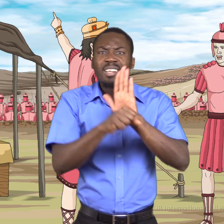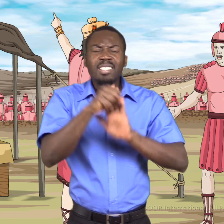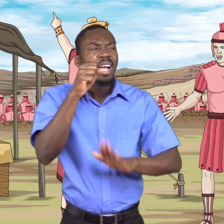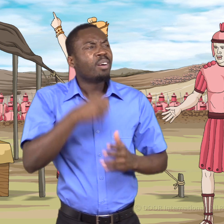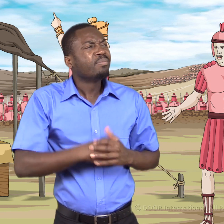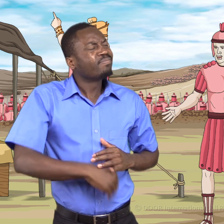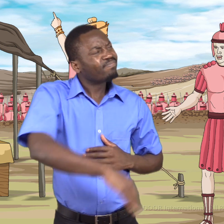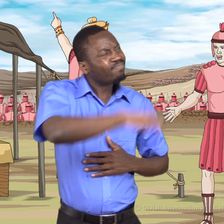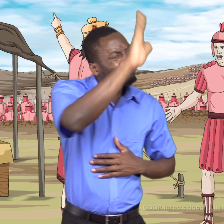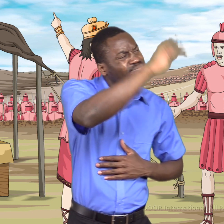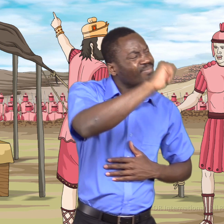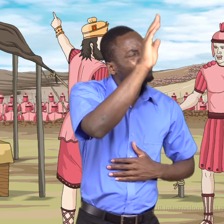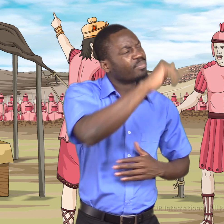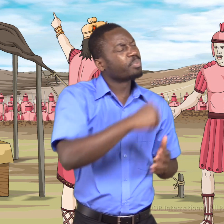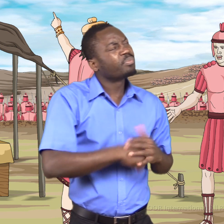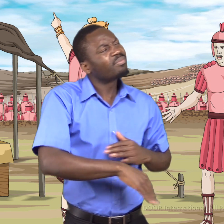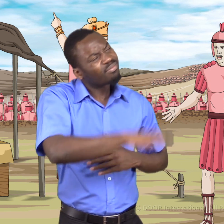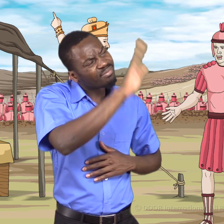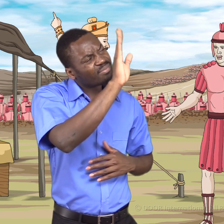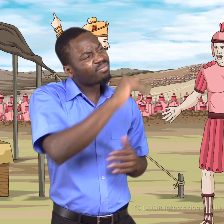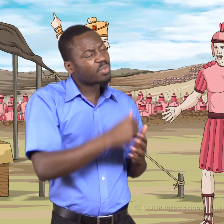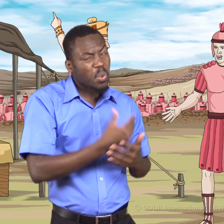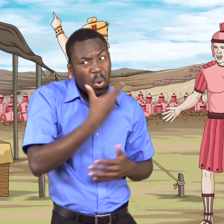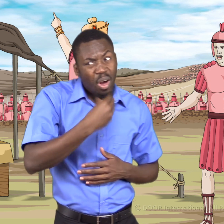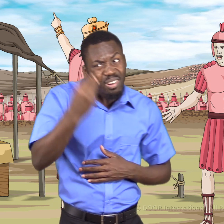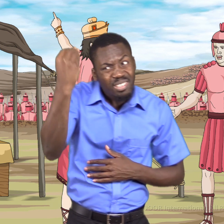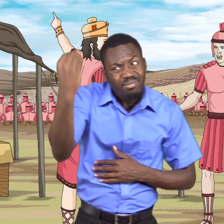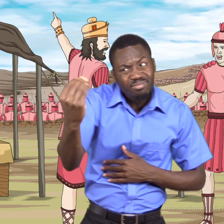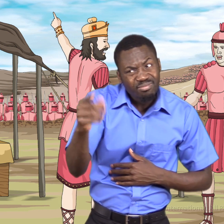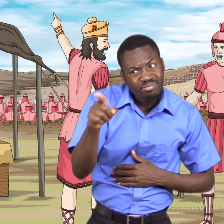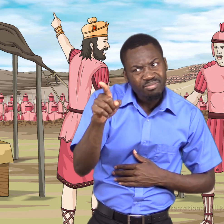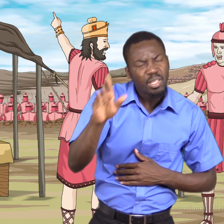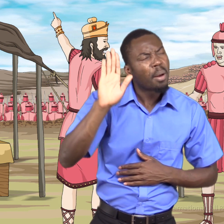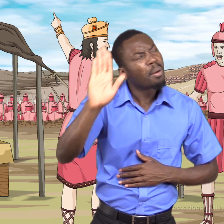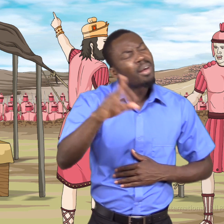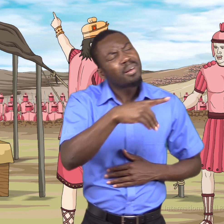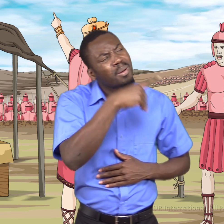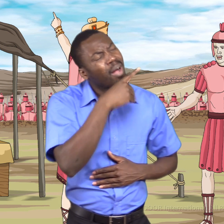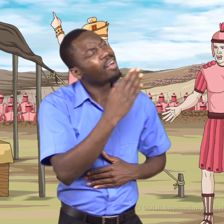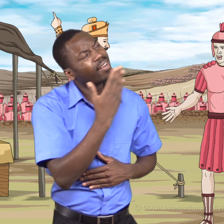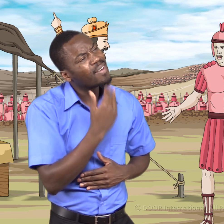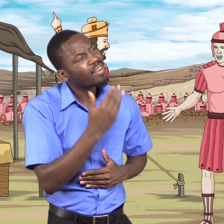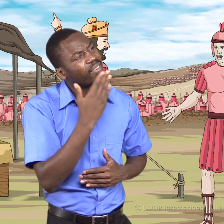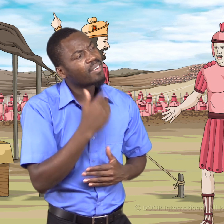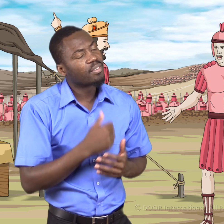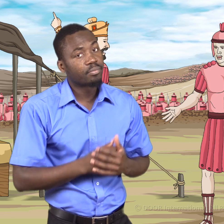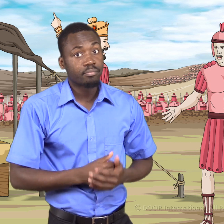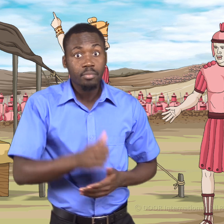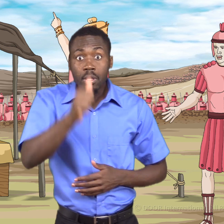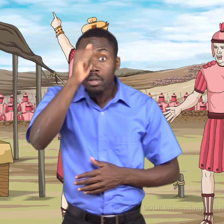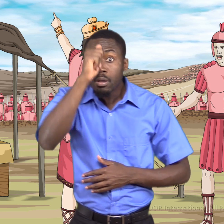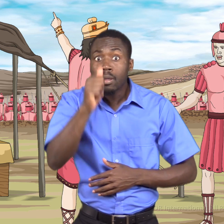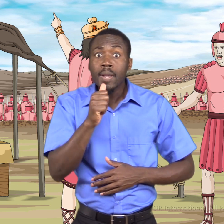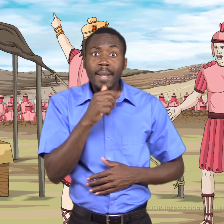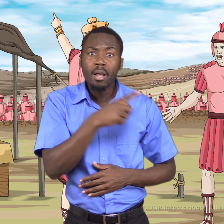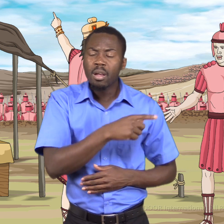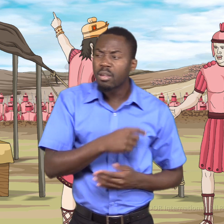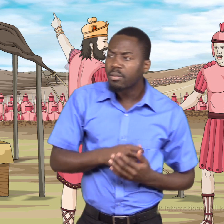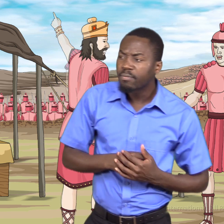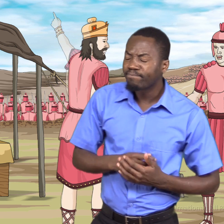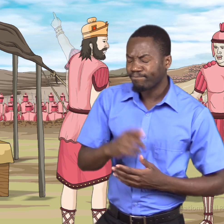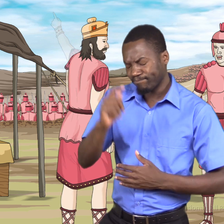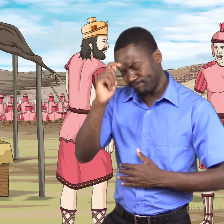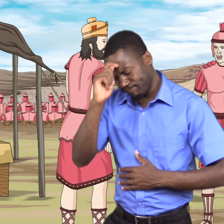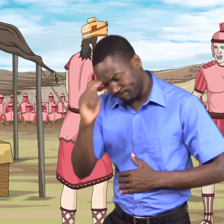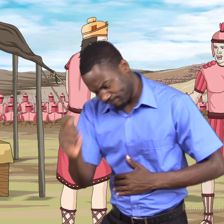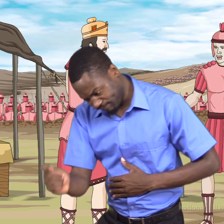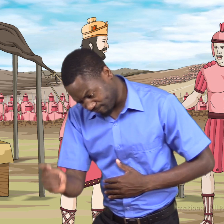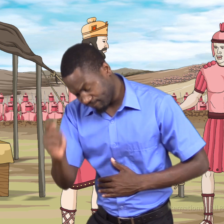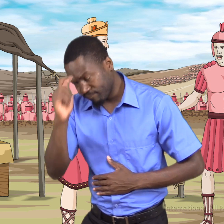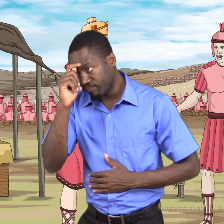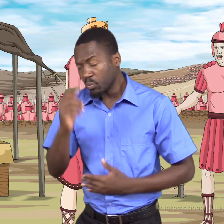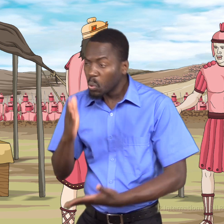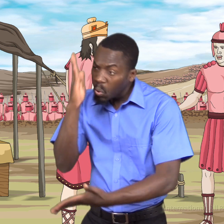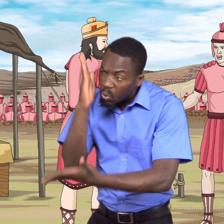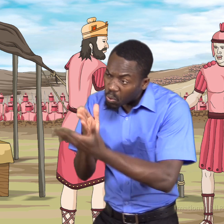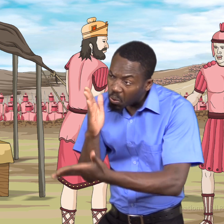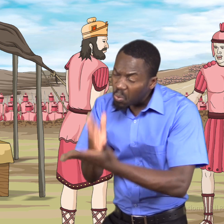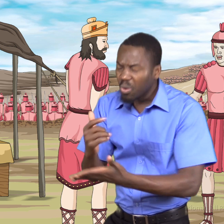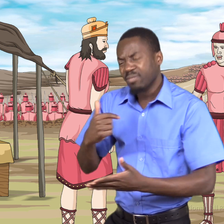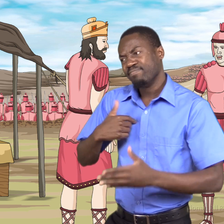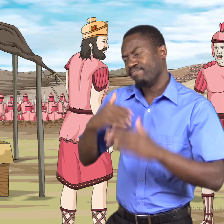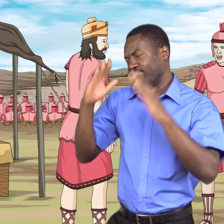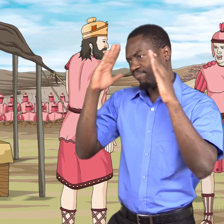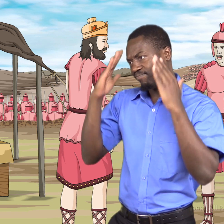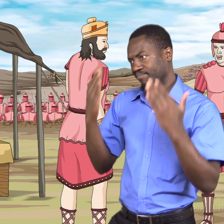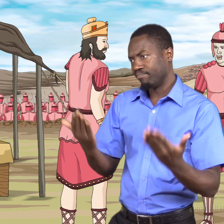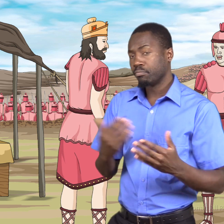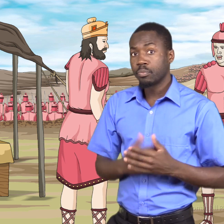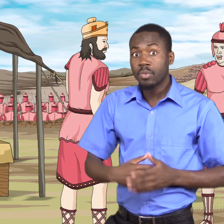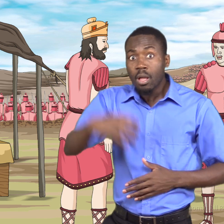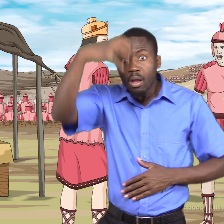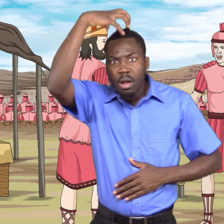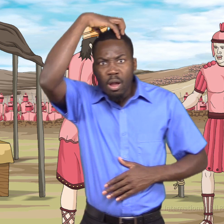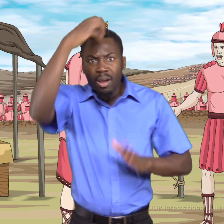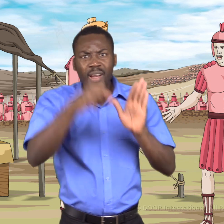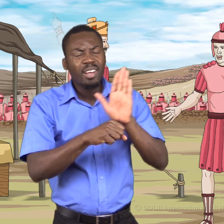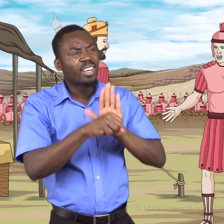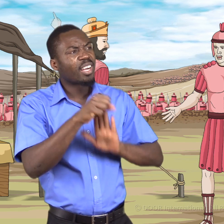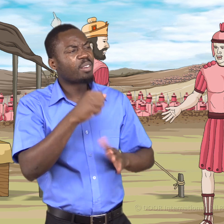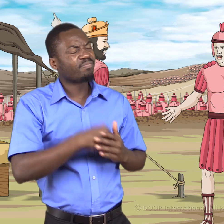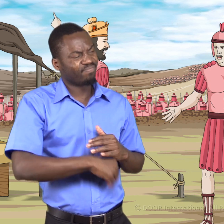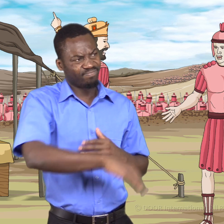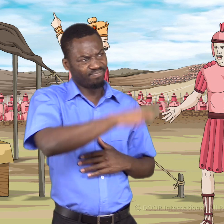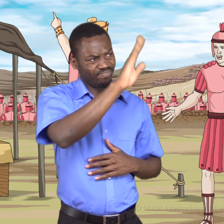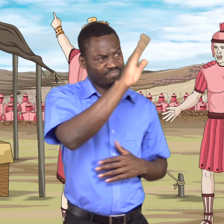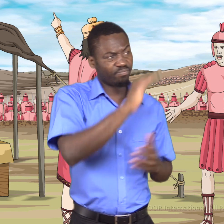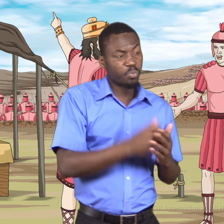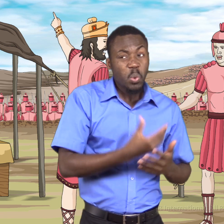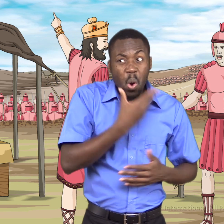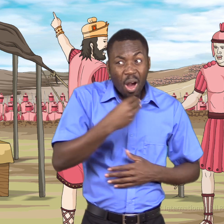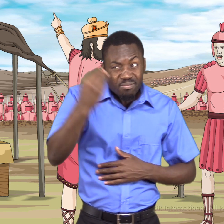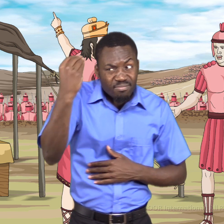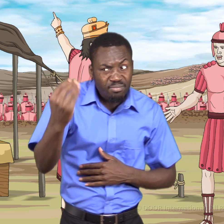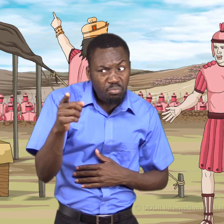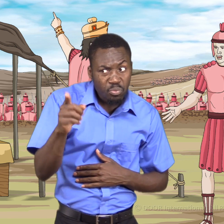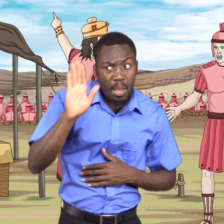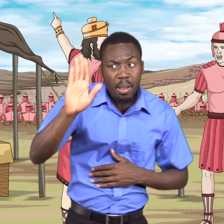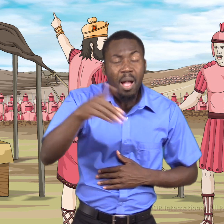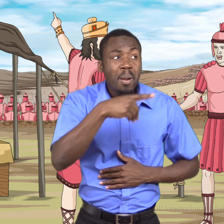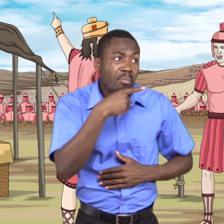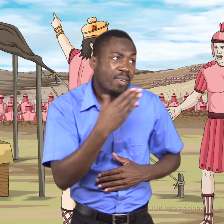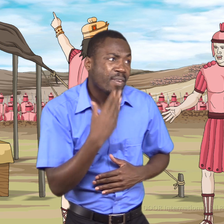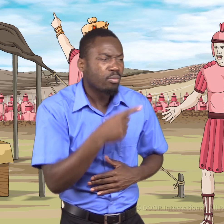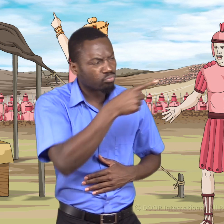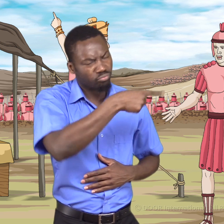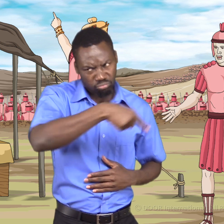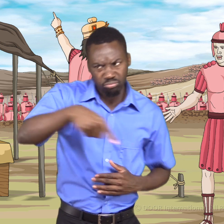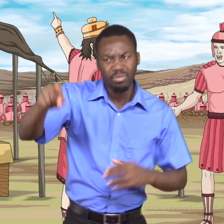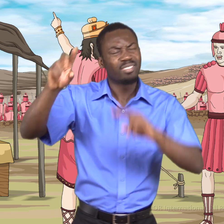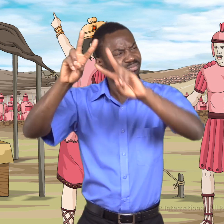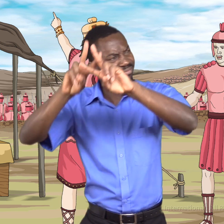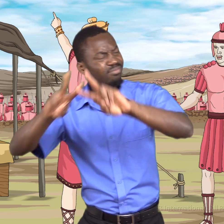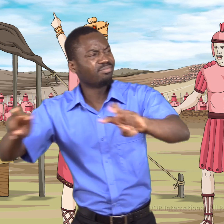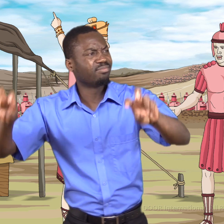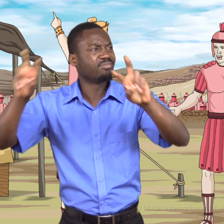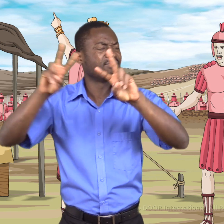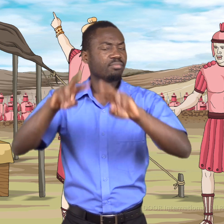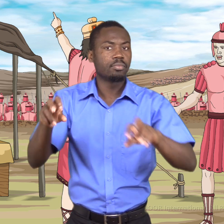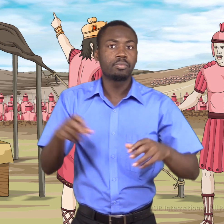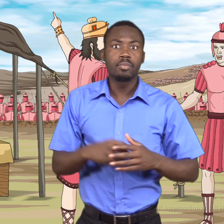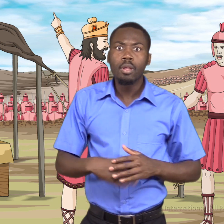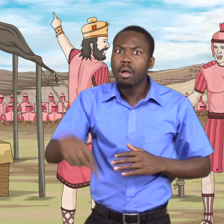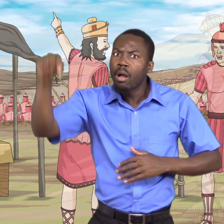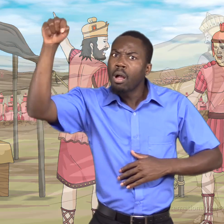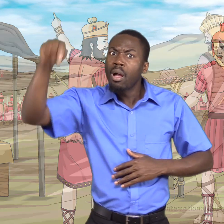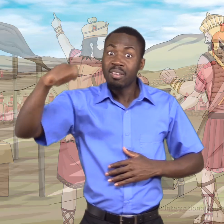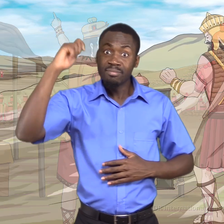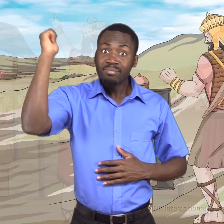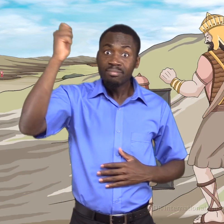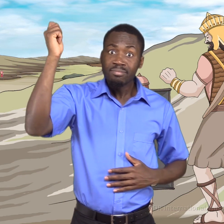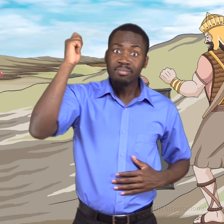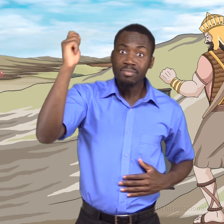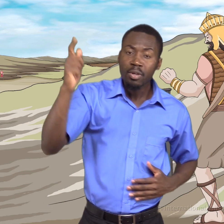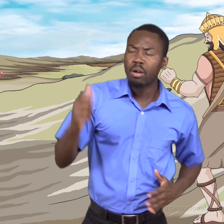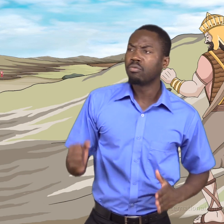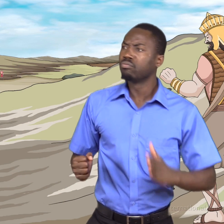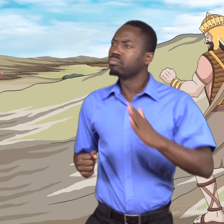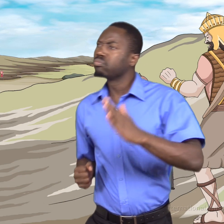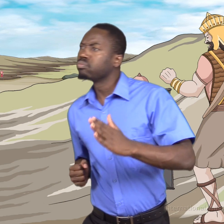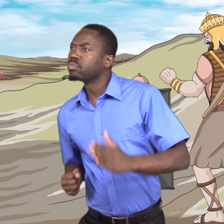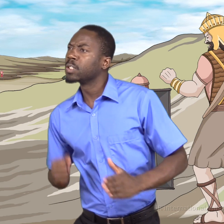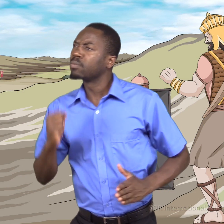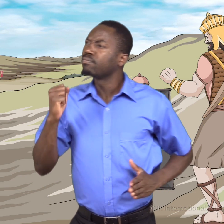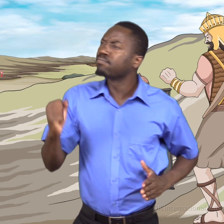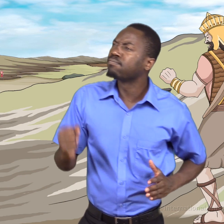And with his sling in hand, he approached the Philistine.